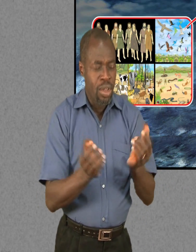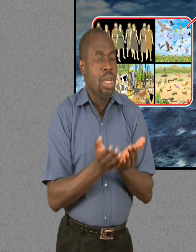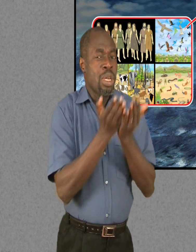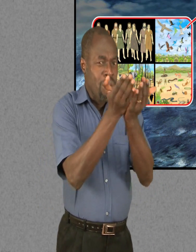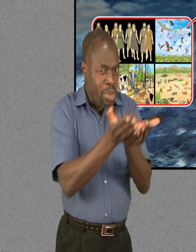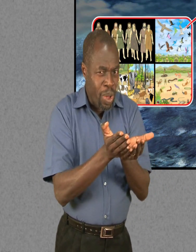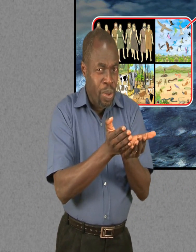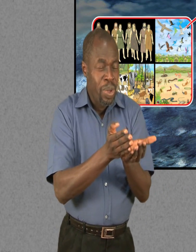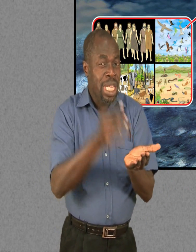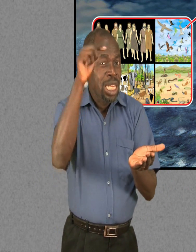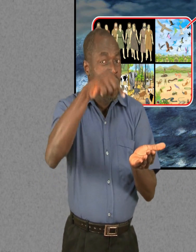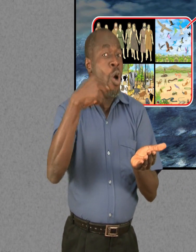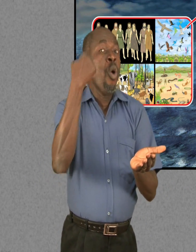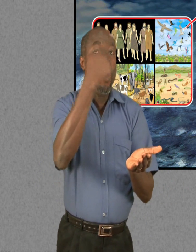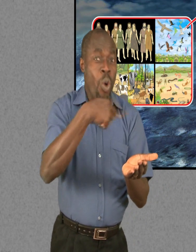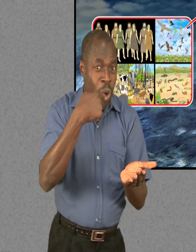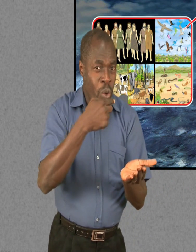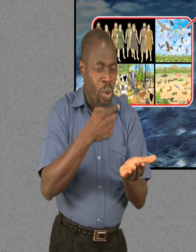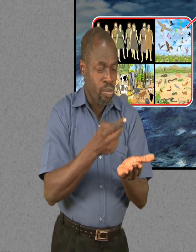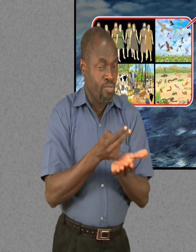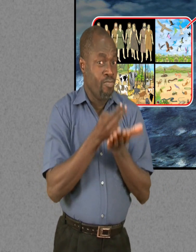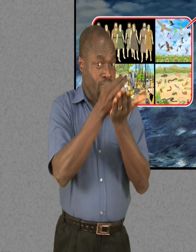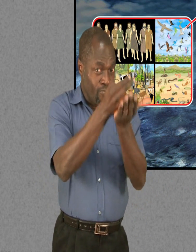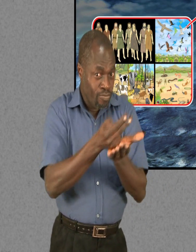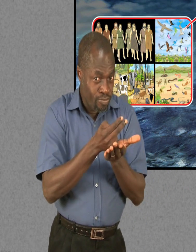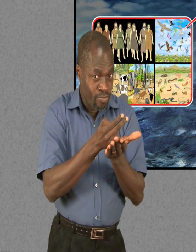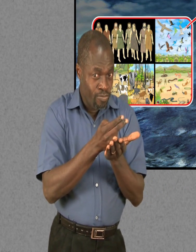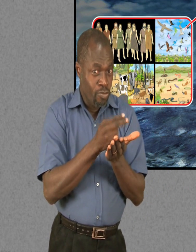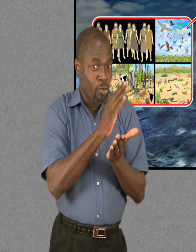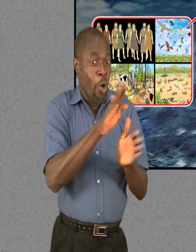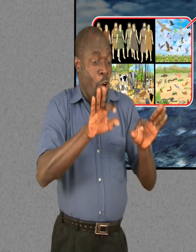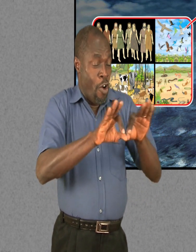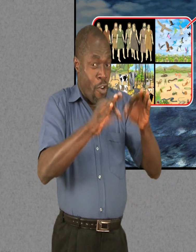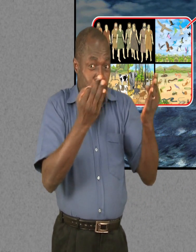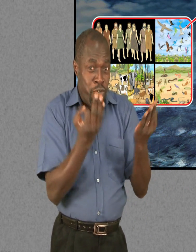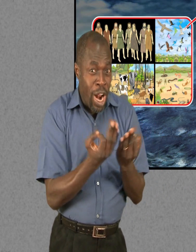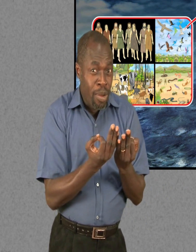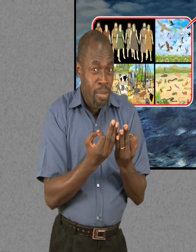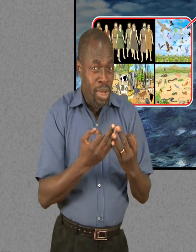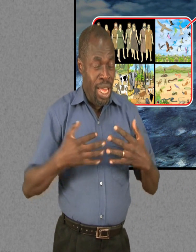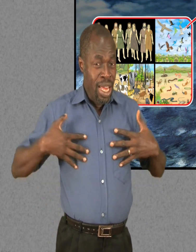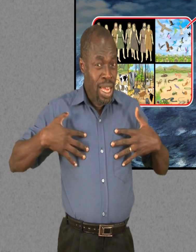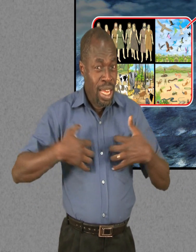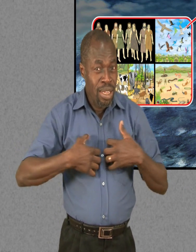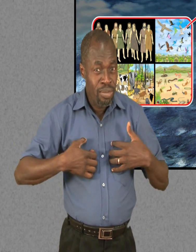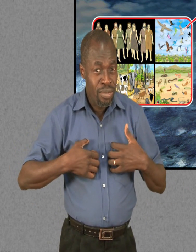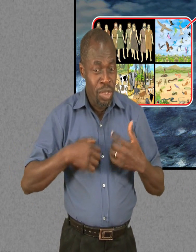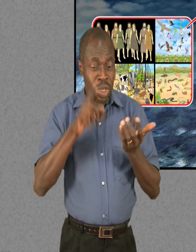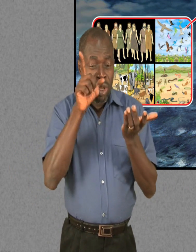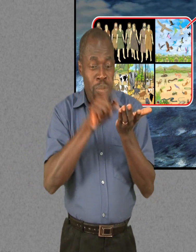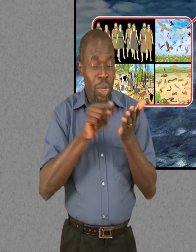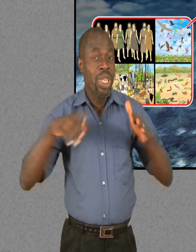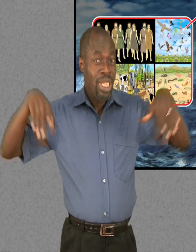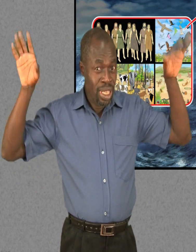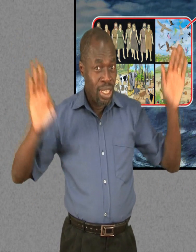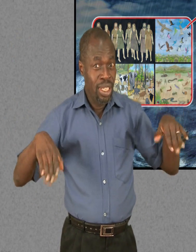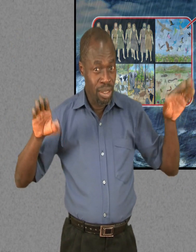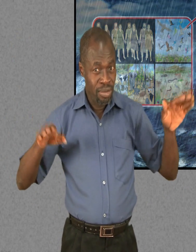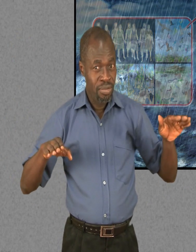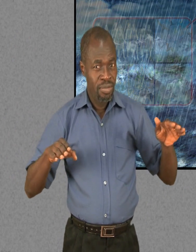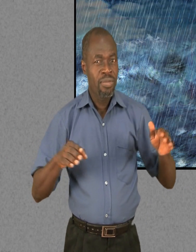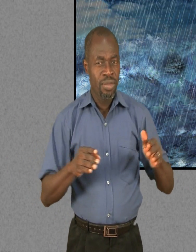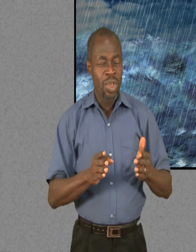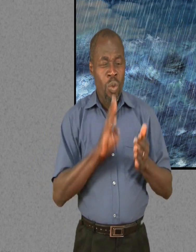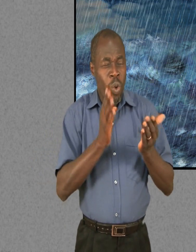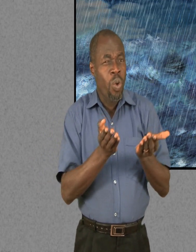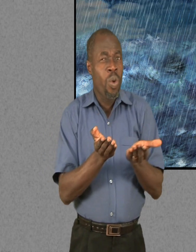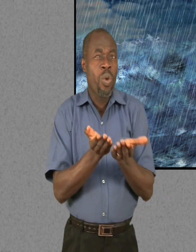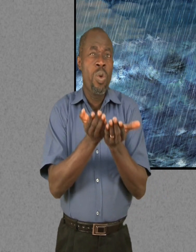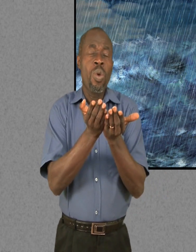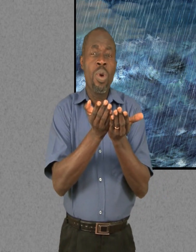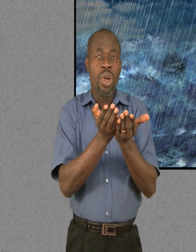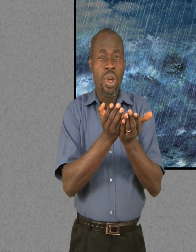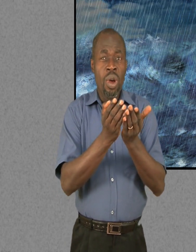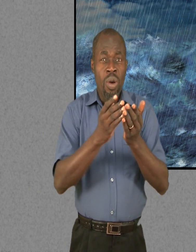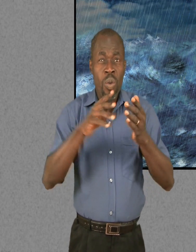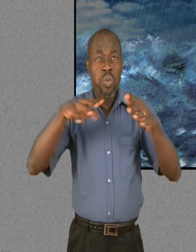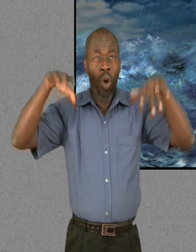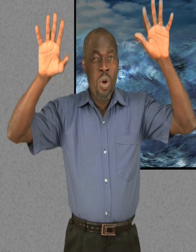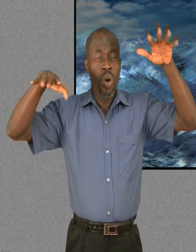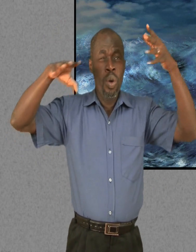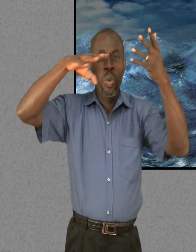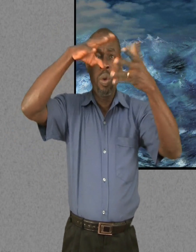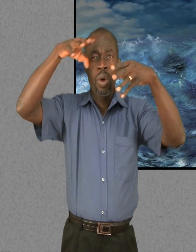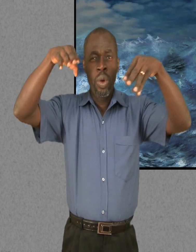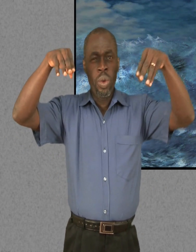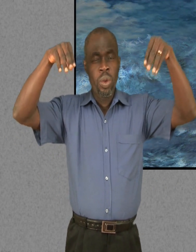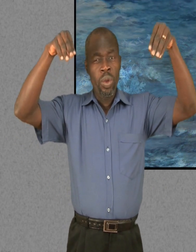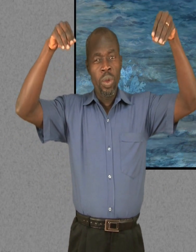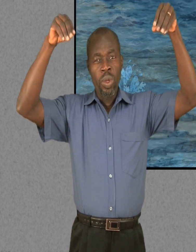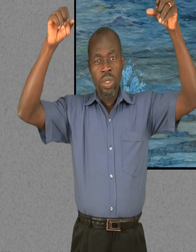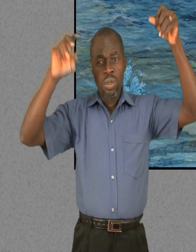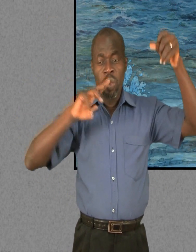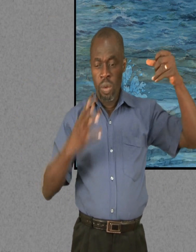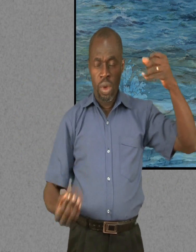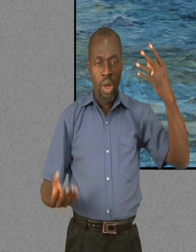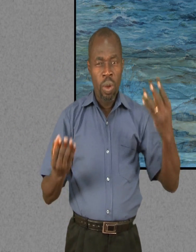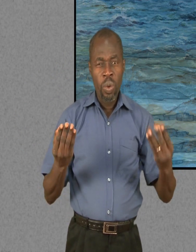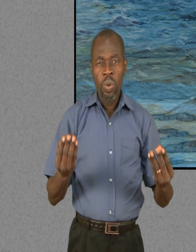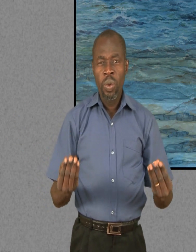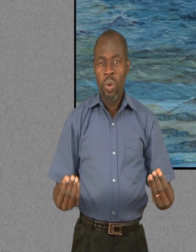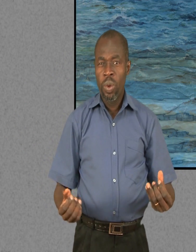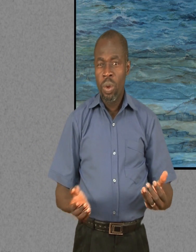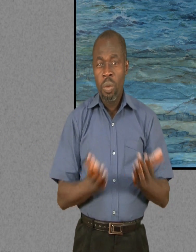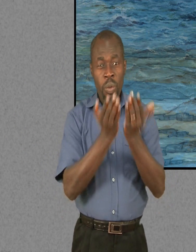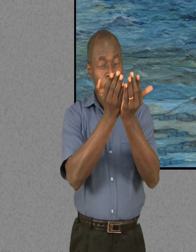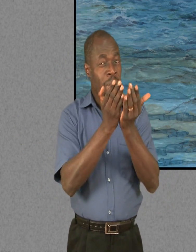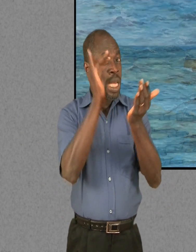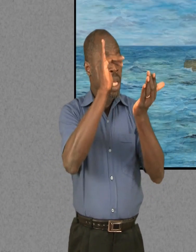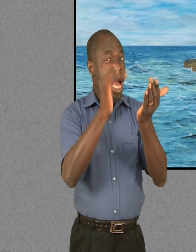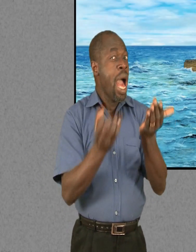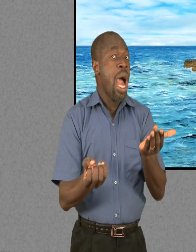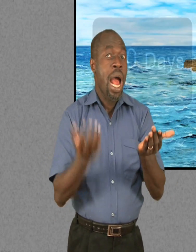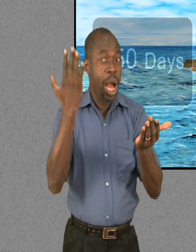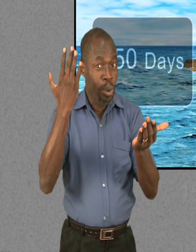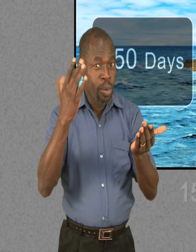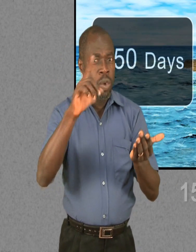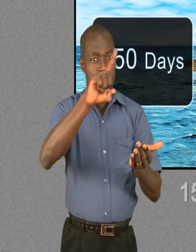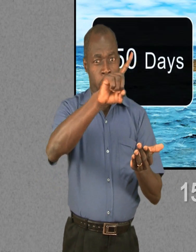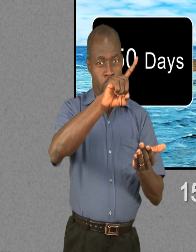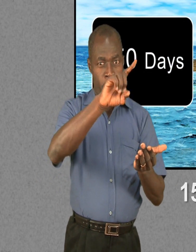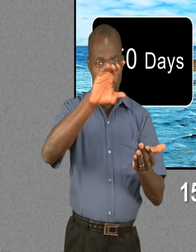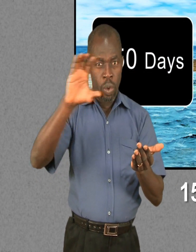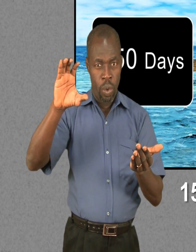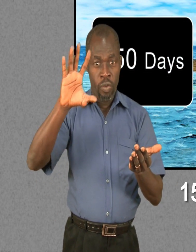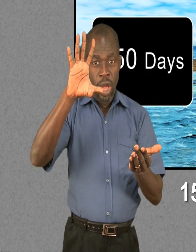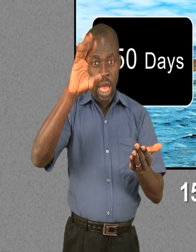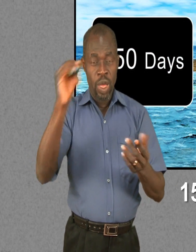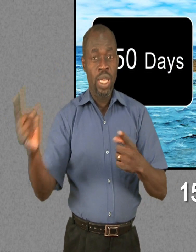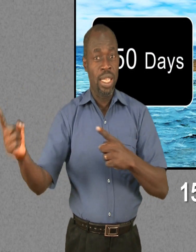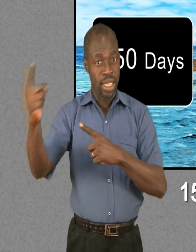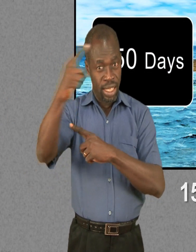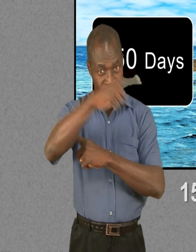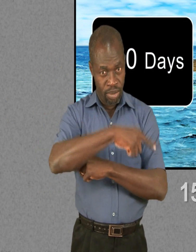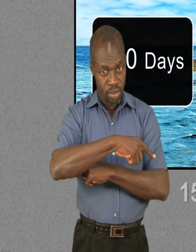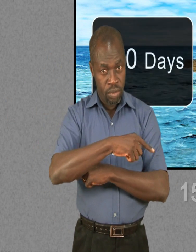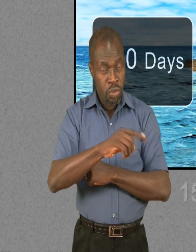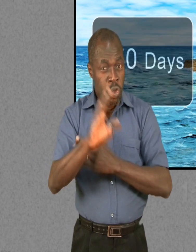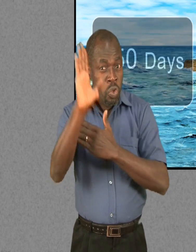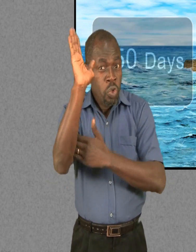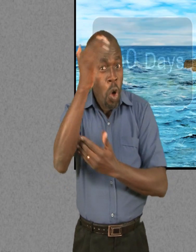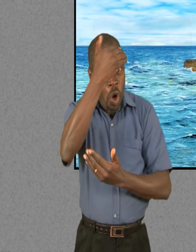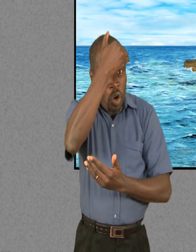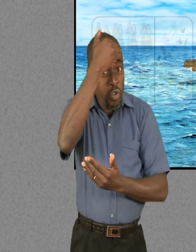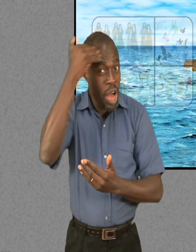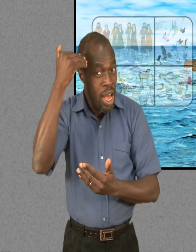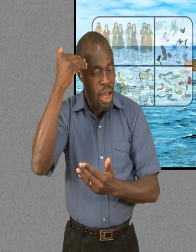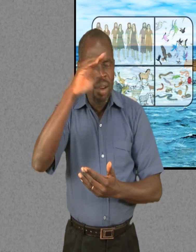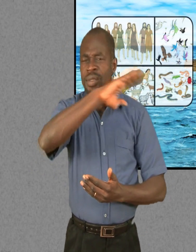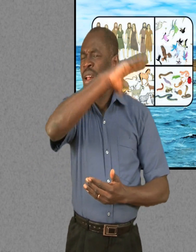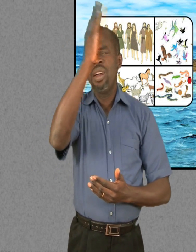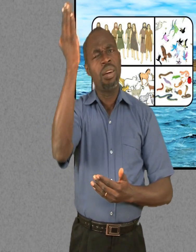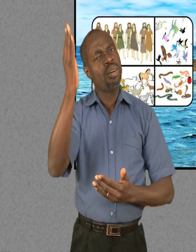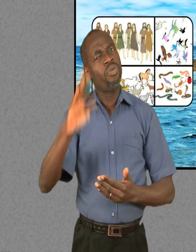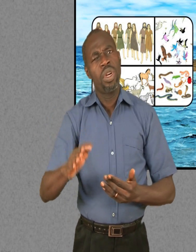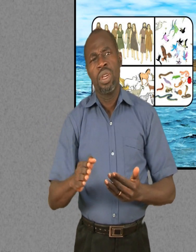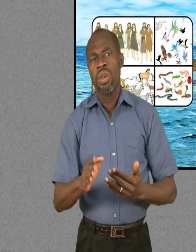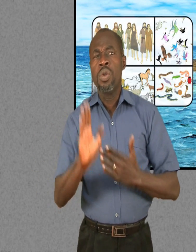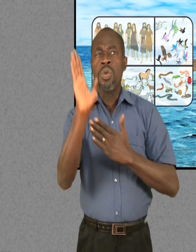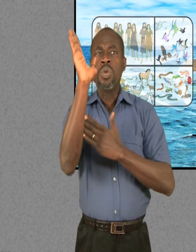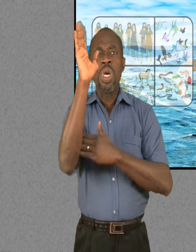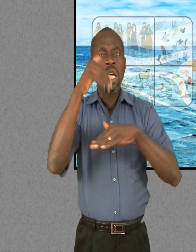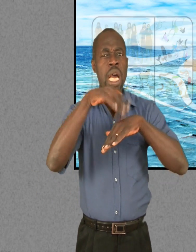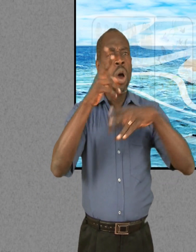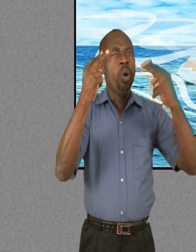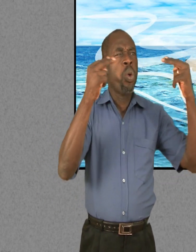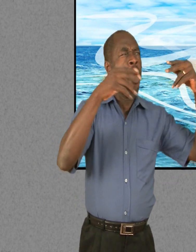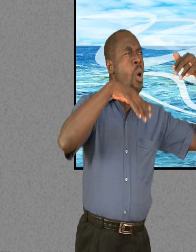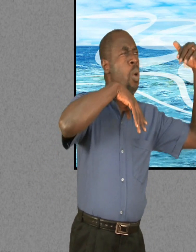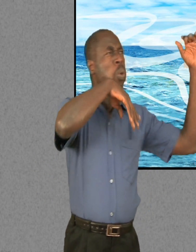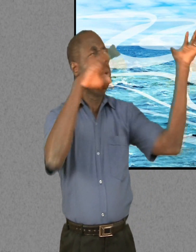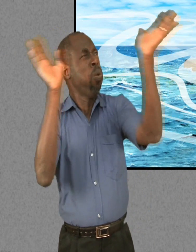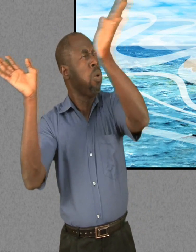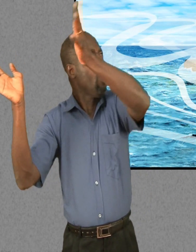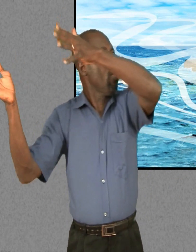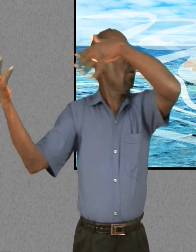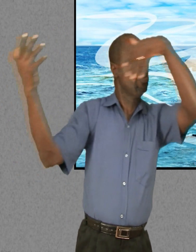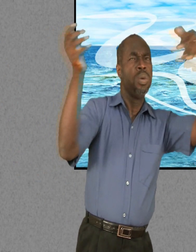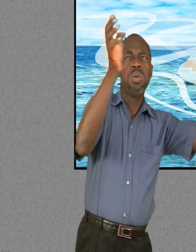Finally, the waters completely inundated the earth, so that all the high mountains under all the heavens were covered. The waters rose and covered the mountaintops to a depth of fifteen cubits. And every living thing that moved upon the earth perished—birds, livestock, animals, every creature that swarms upon the earth, and all mankind. Of all that was on dry land, everything that had the breath of life in its nostrils died. And every living thing on the face of the earth was destroyed—man and livestock, crawling creatures and birds of the air; they were blotted out from the earth, and only Noah and those with him in the ark remained. And the waters prevailed upon the earth for 150 days. But God remembered Noah and all the animals and livestock that were with him in the ark.